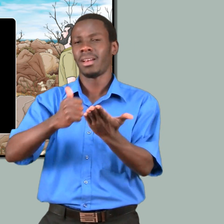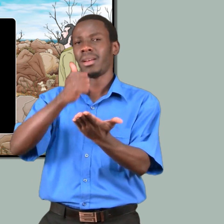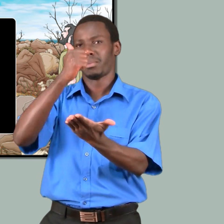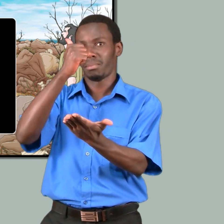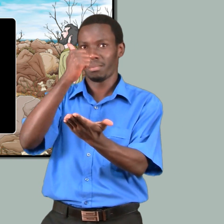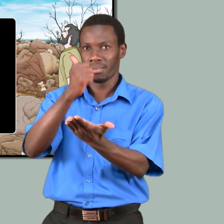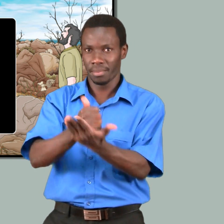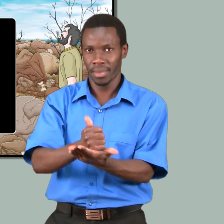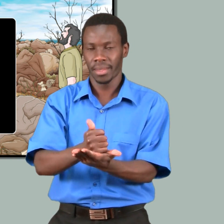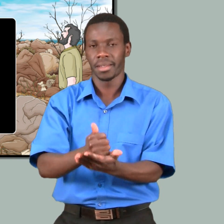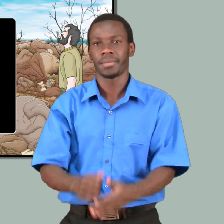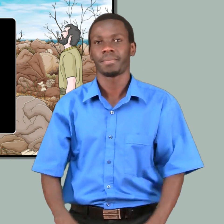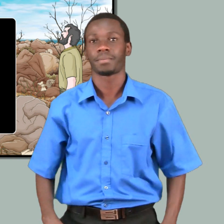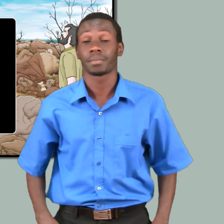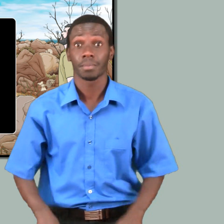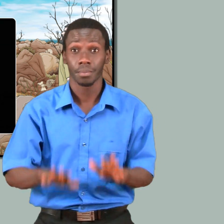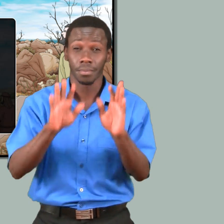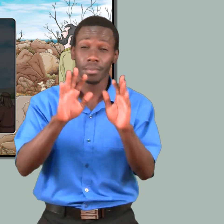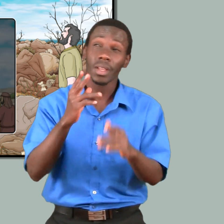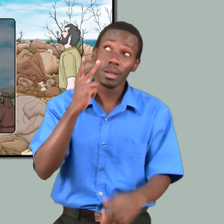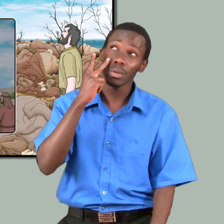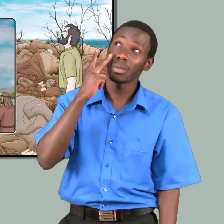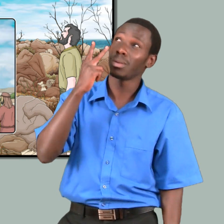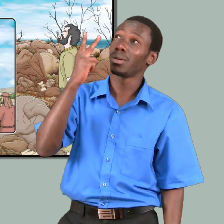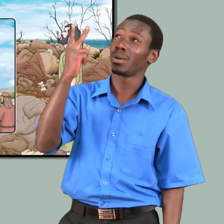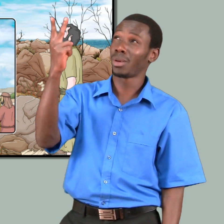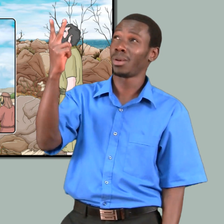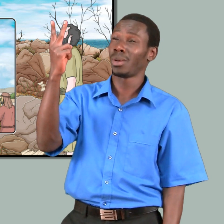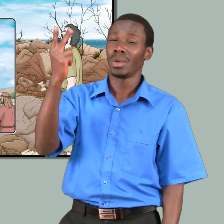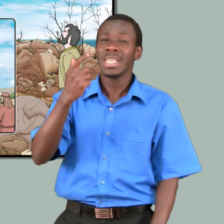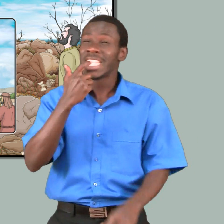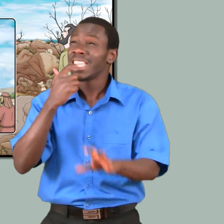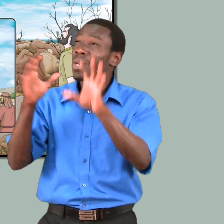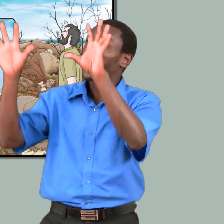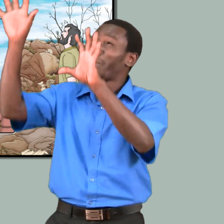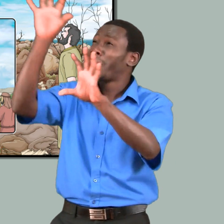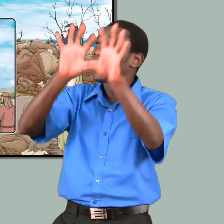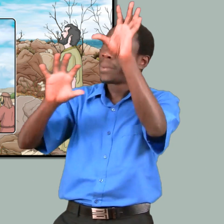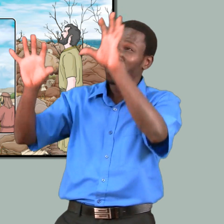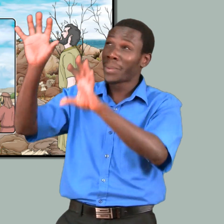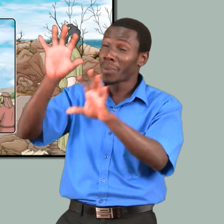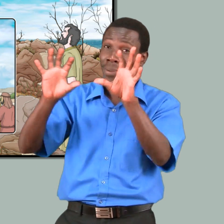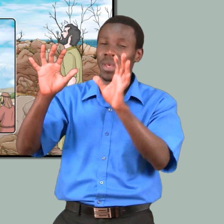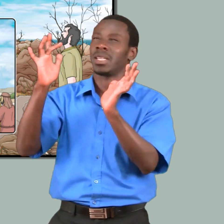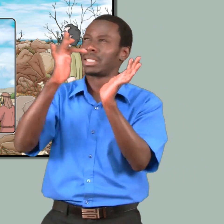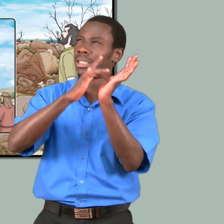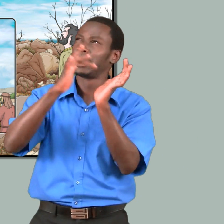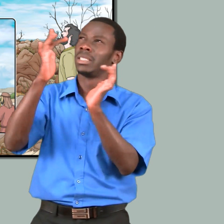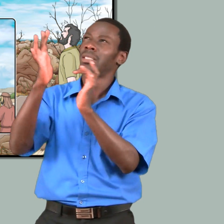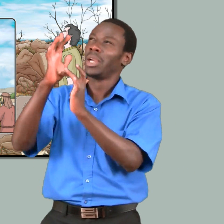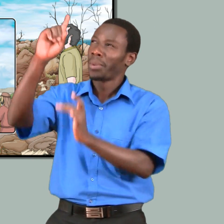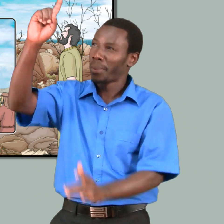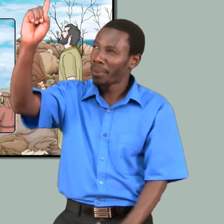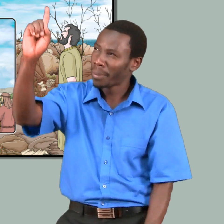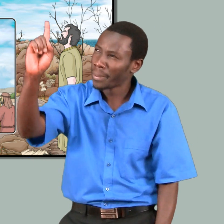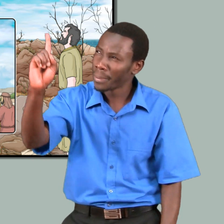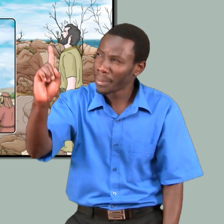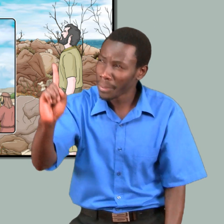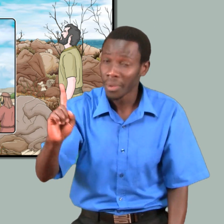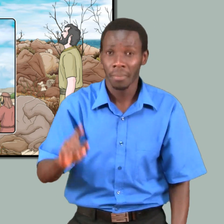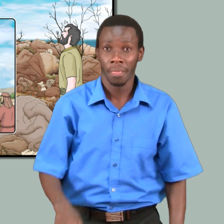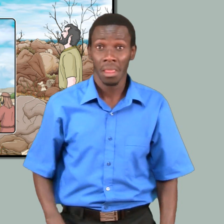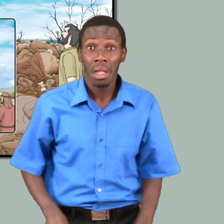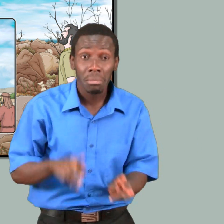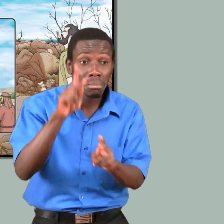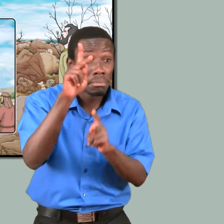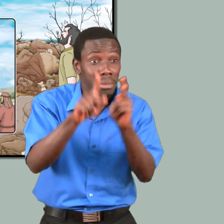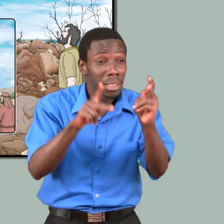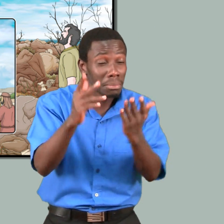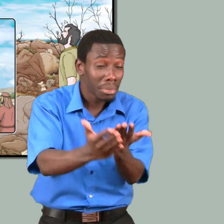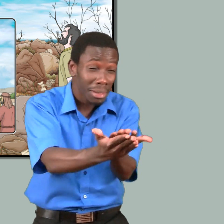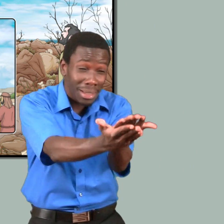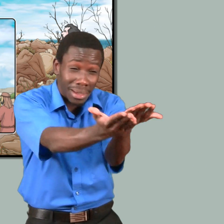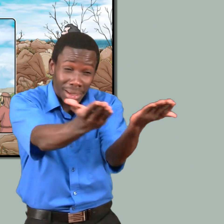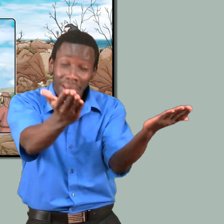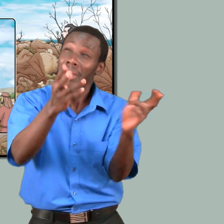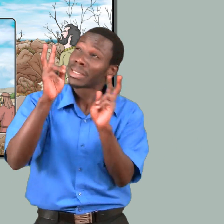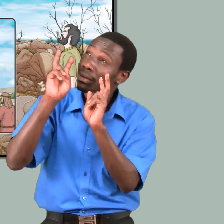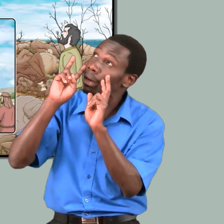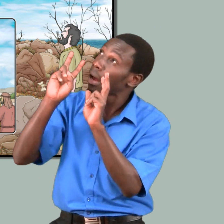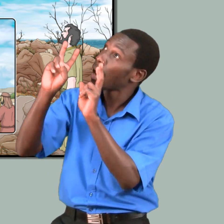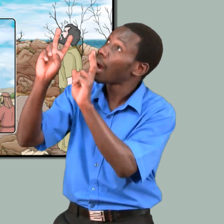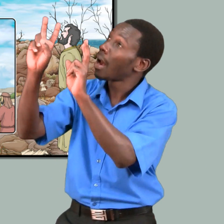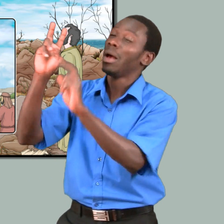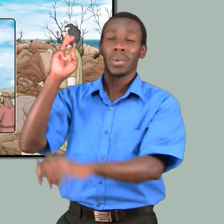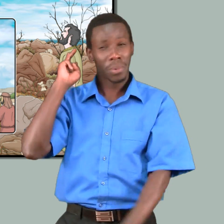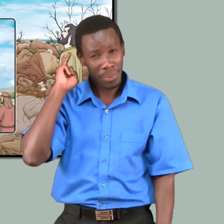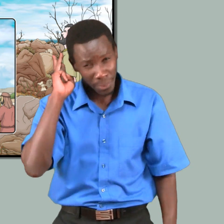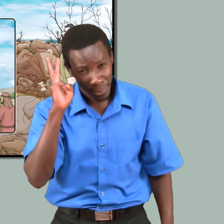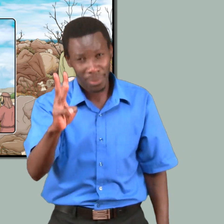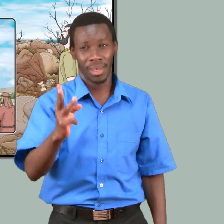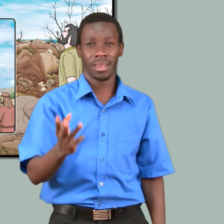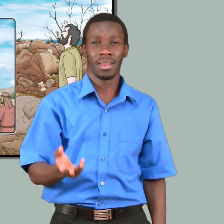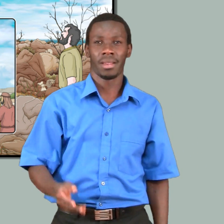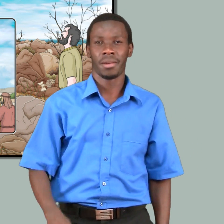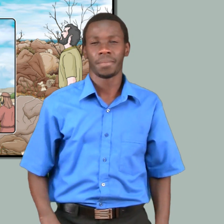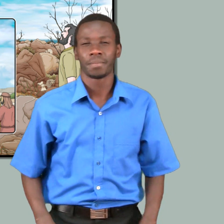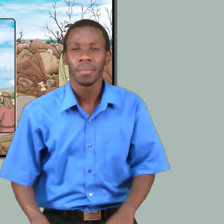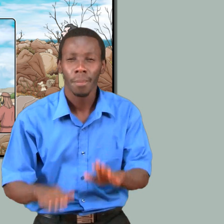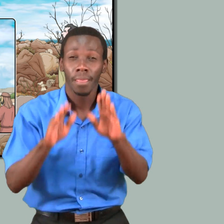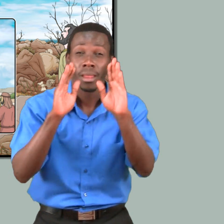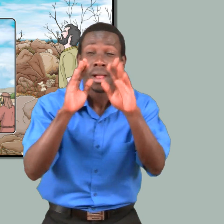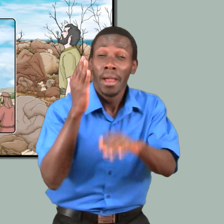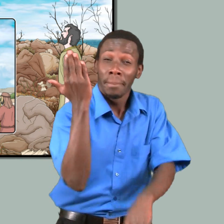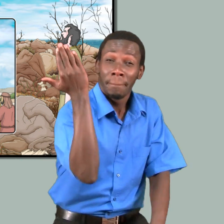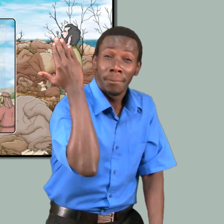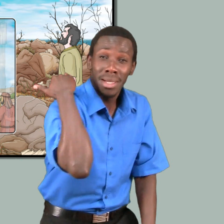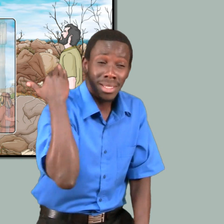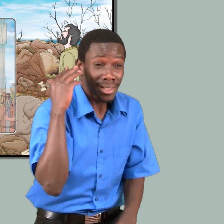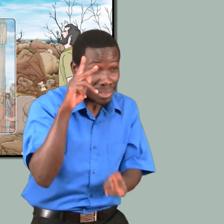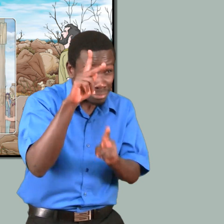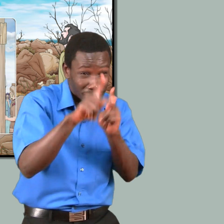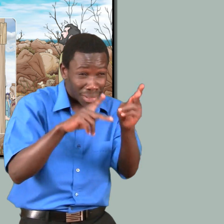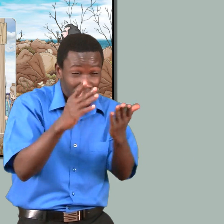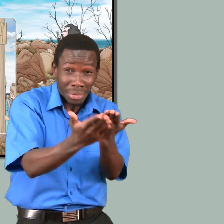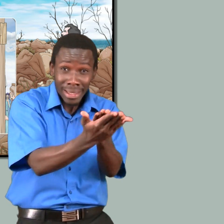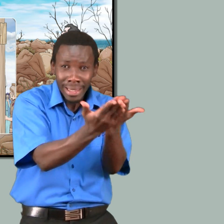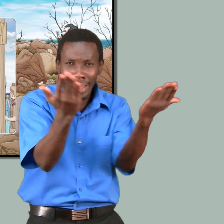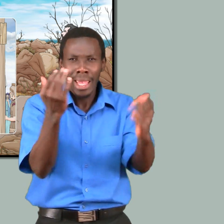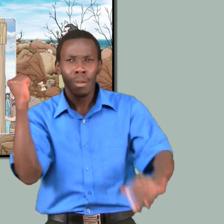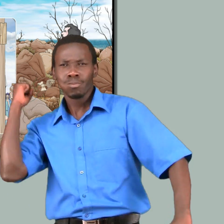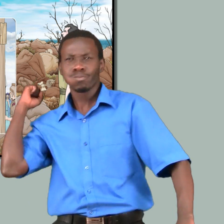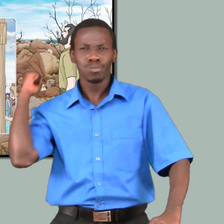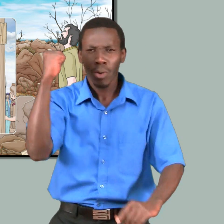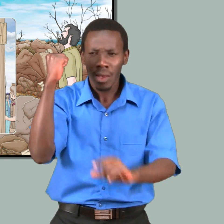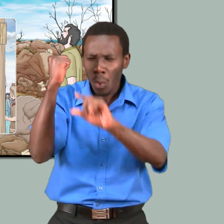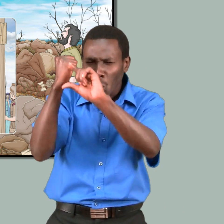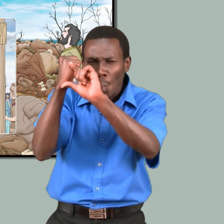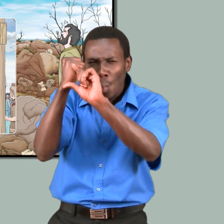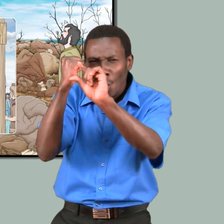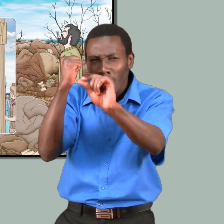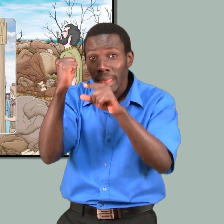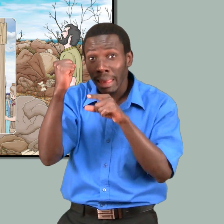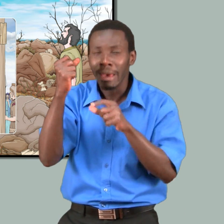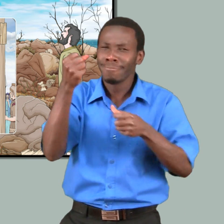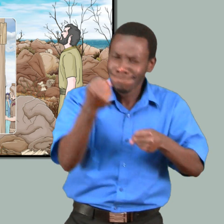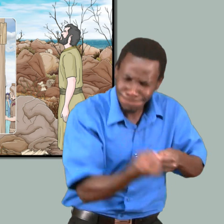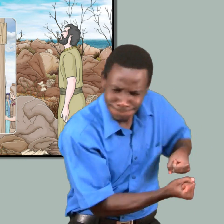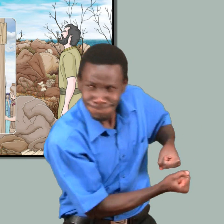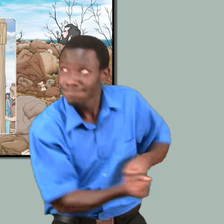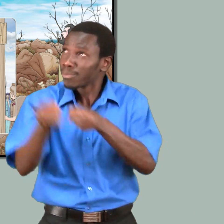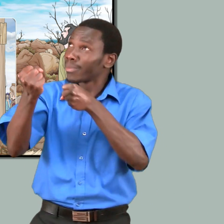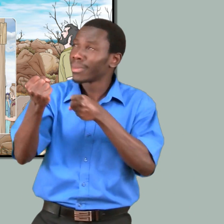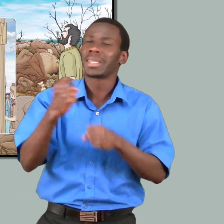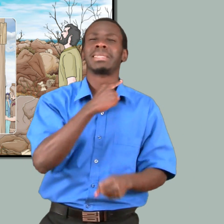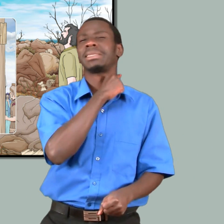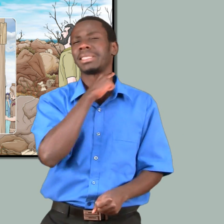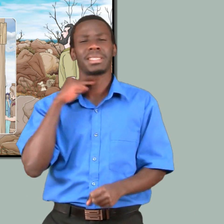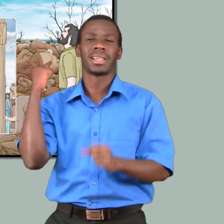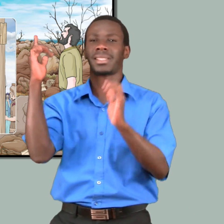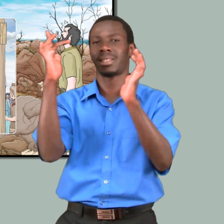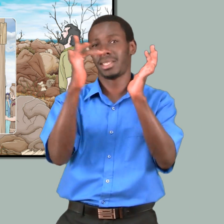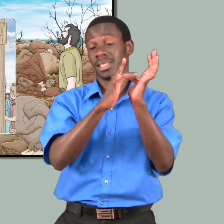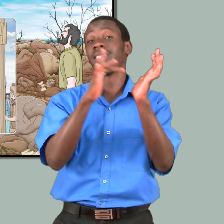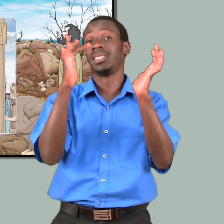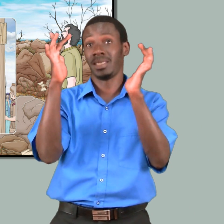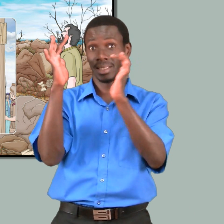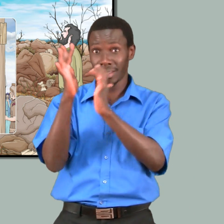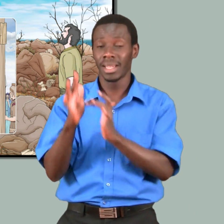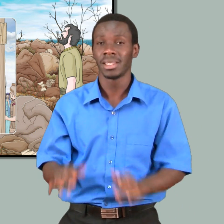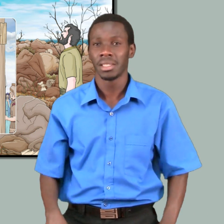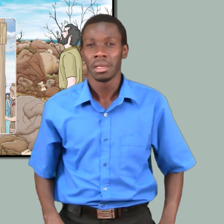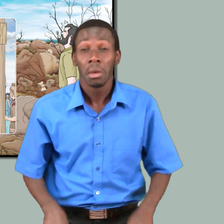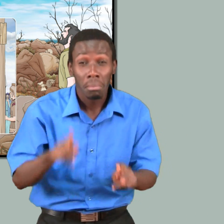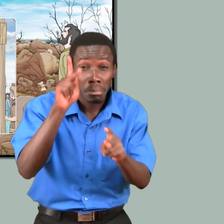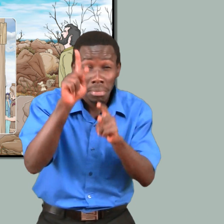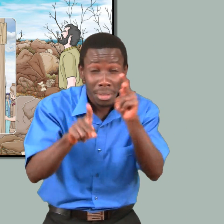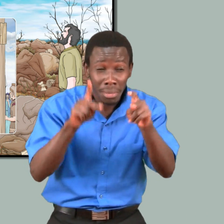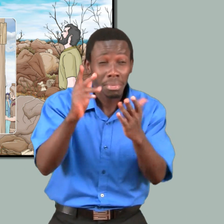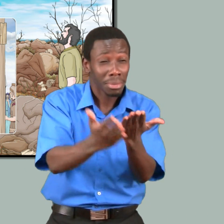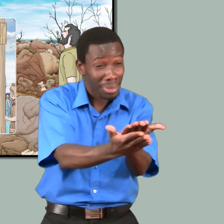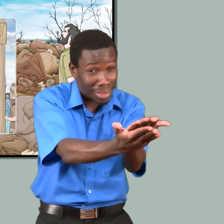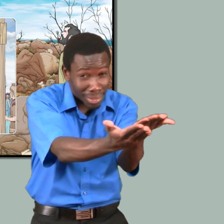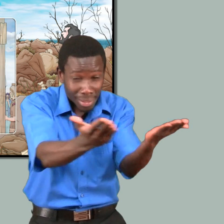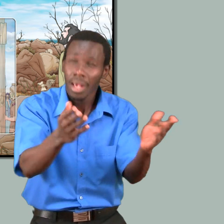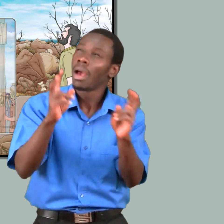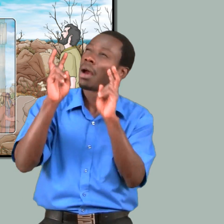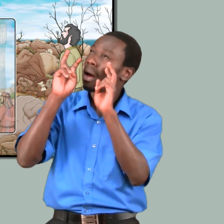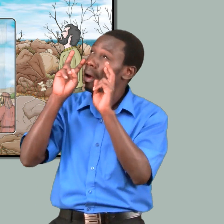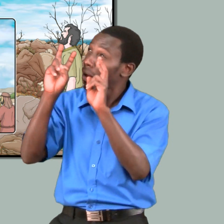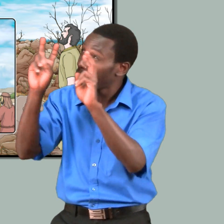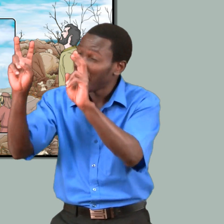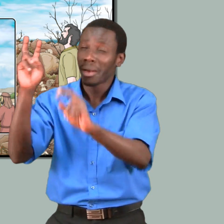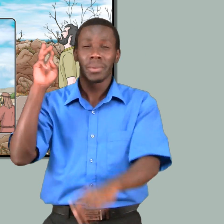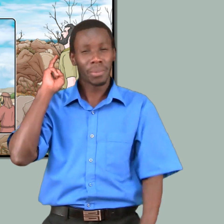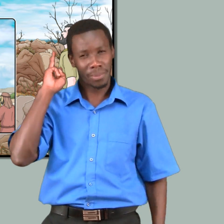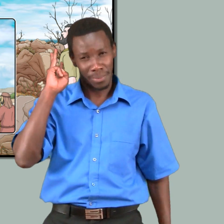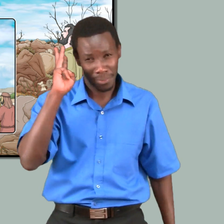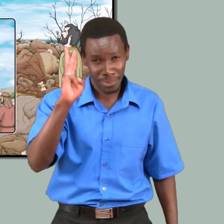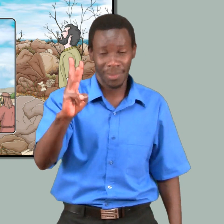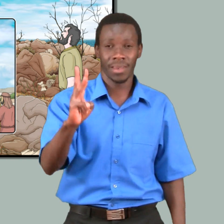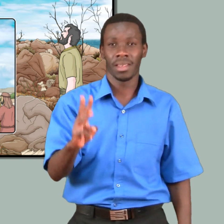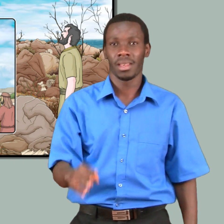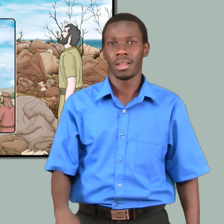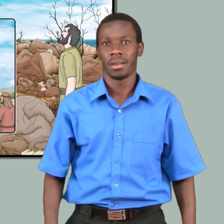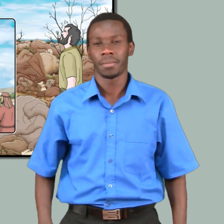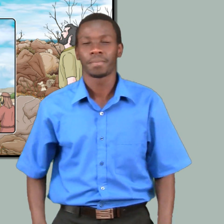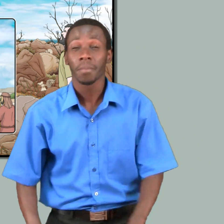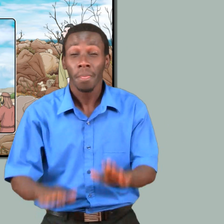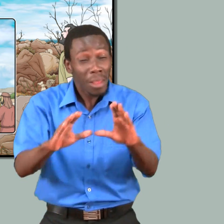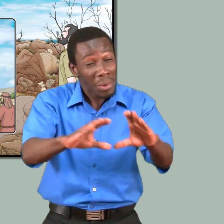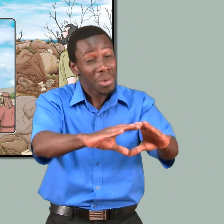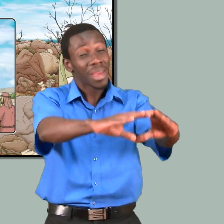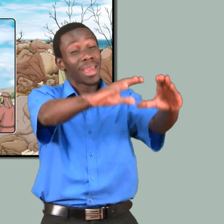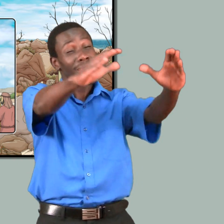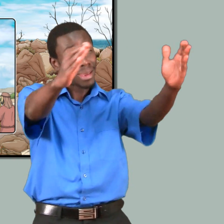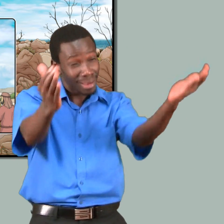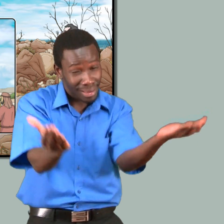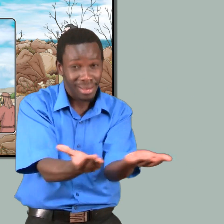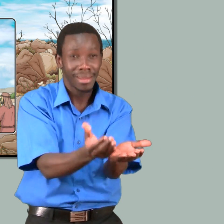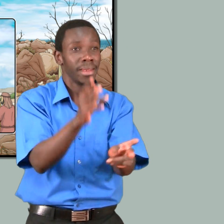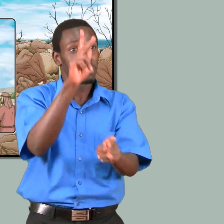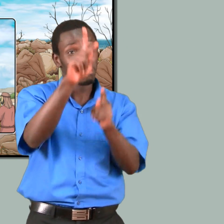Behold, He is coming with the clouds, and every eye will see Him—even those who pierced Him.